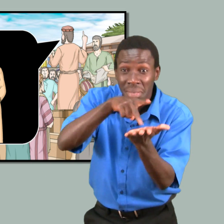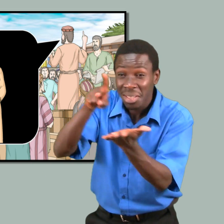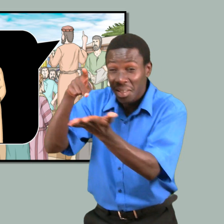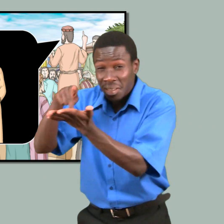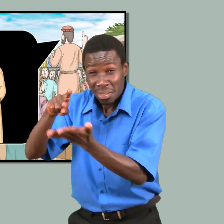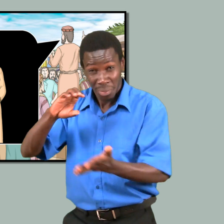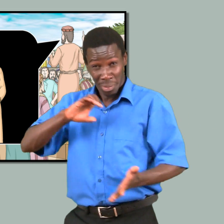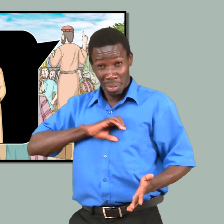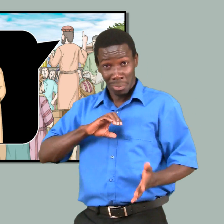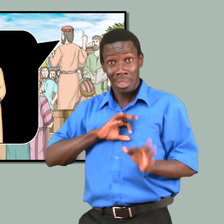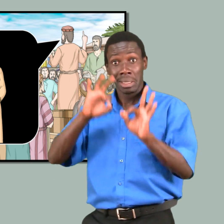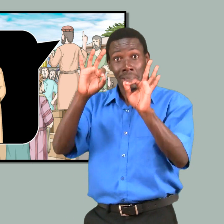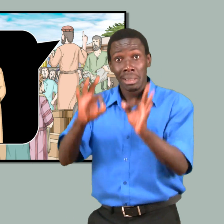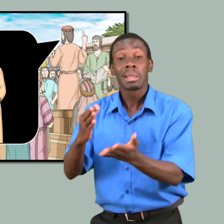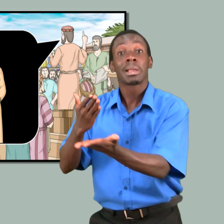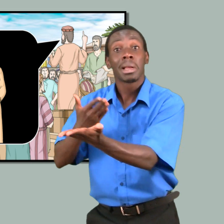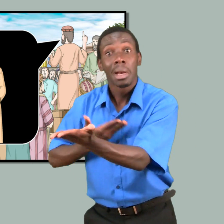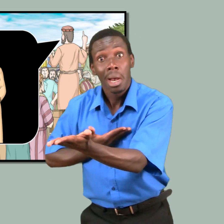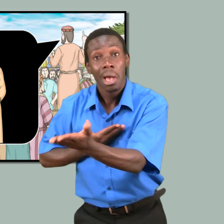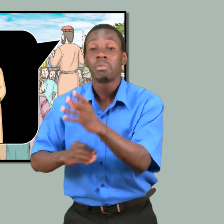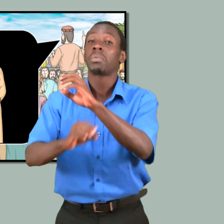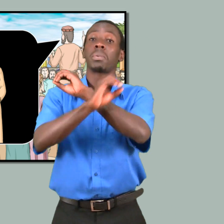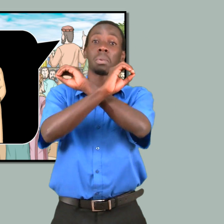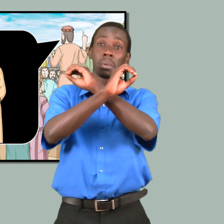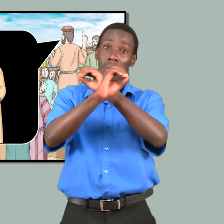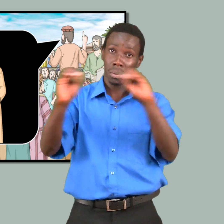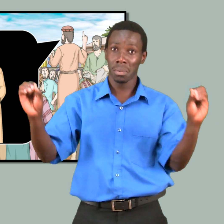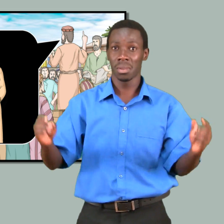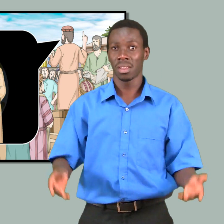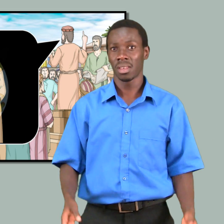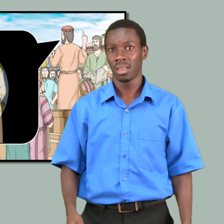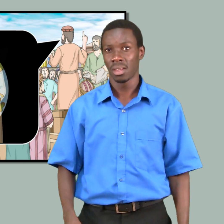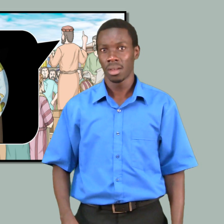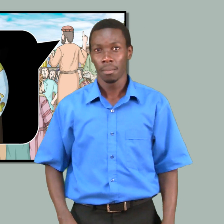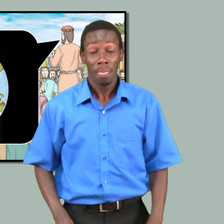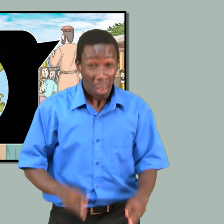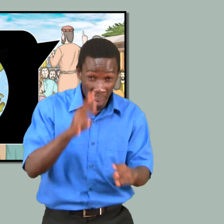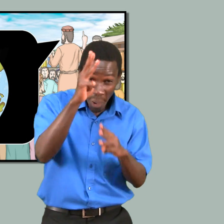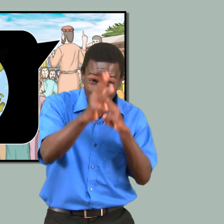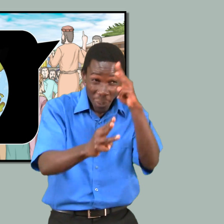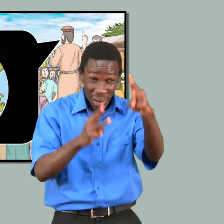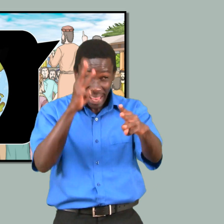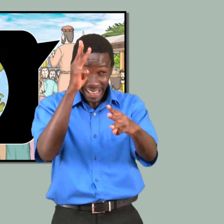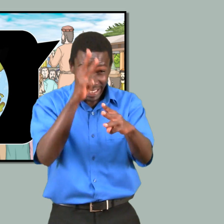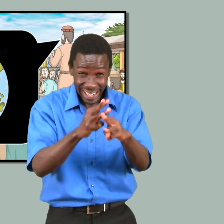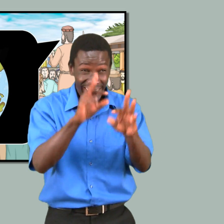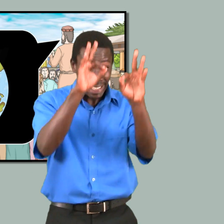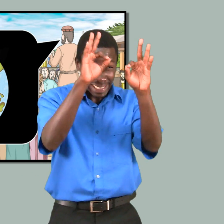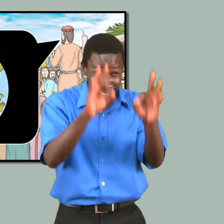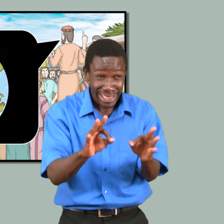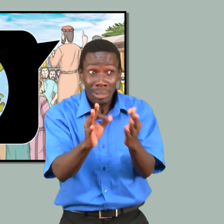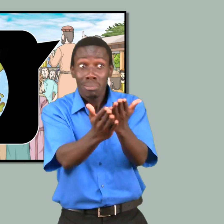and those who use the things of this world, as if not dependent on them.